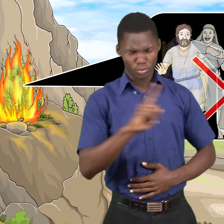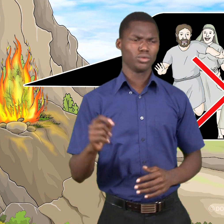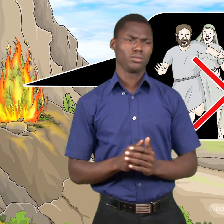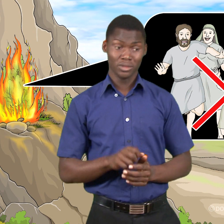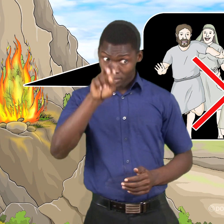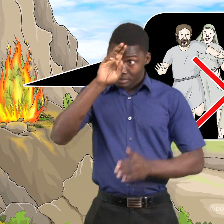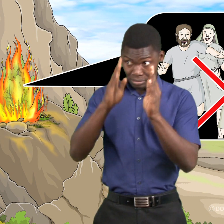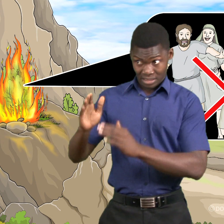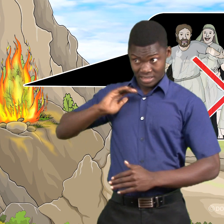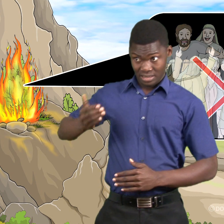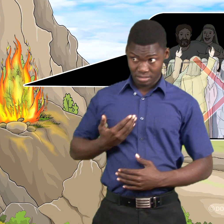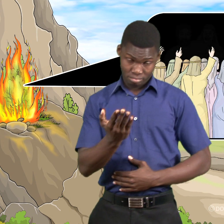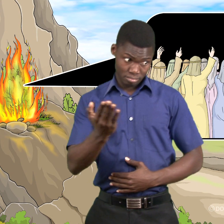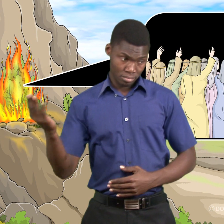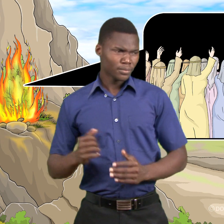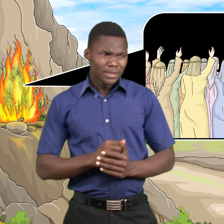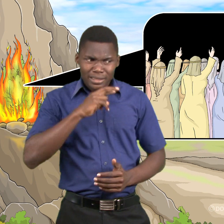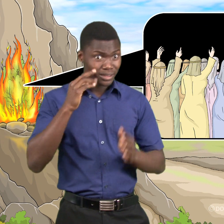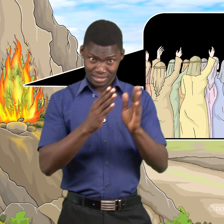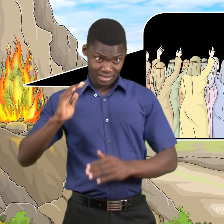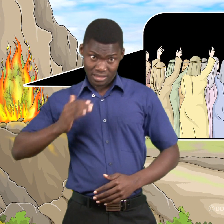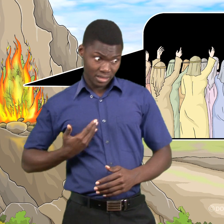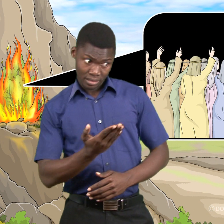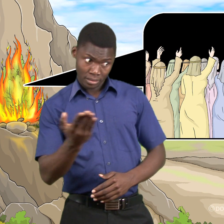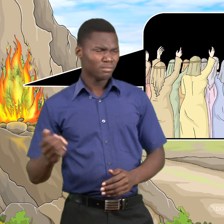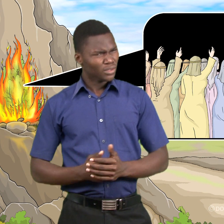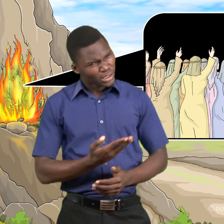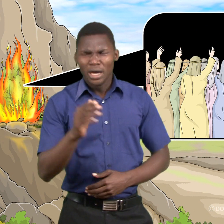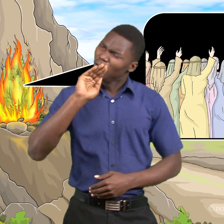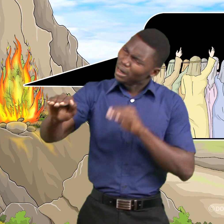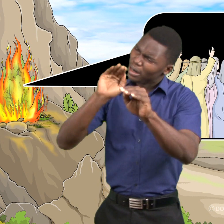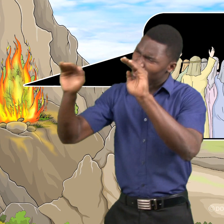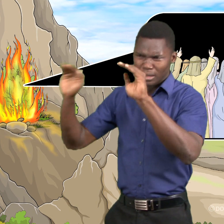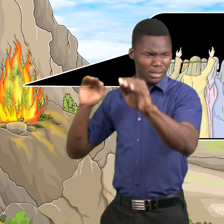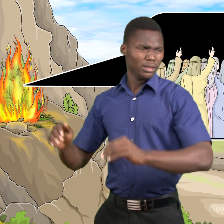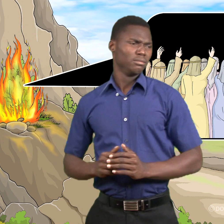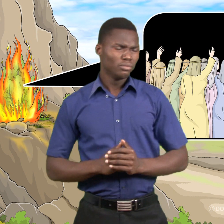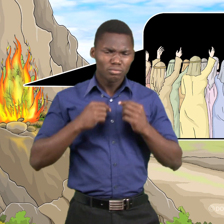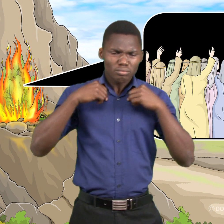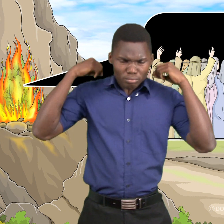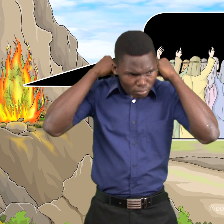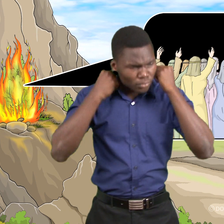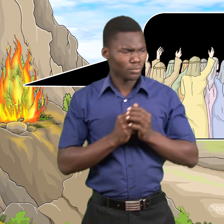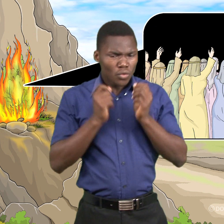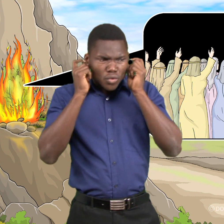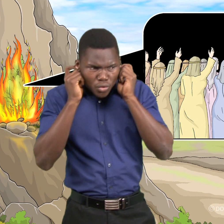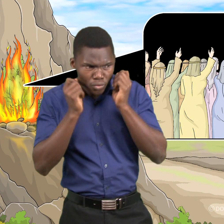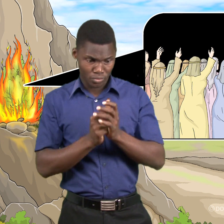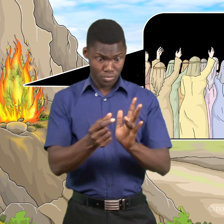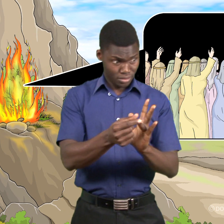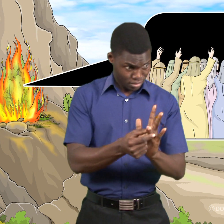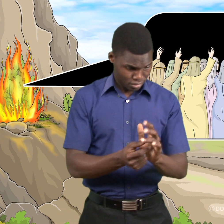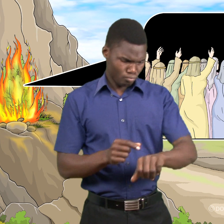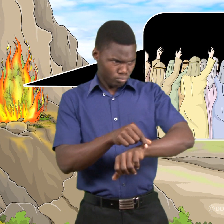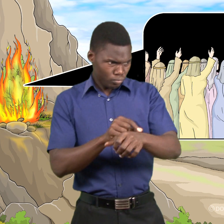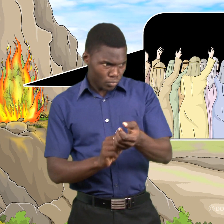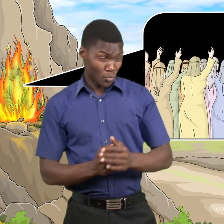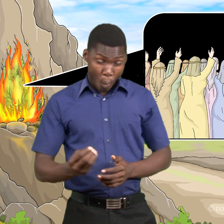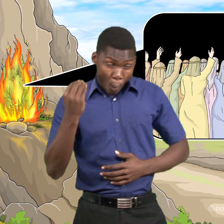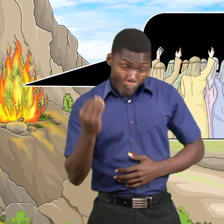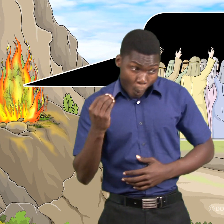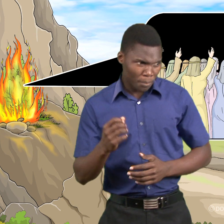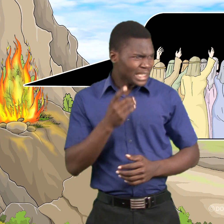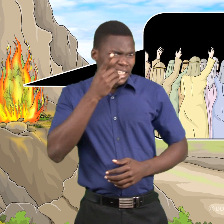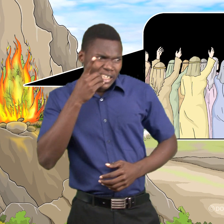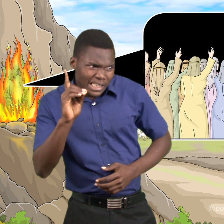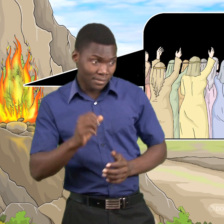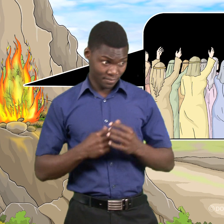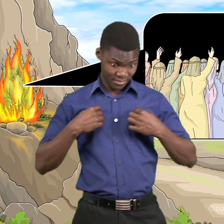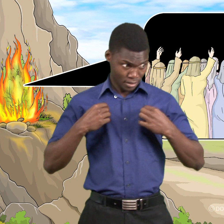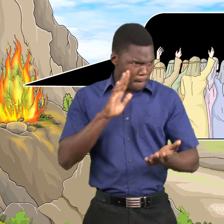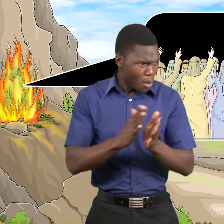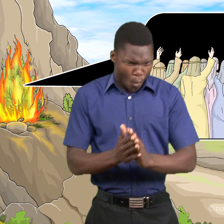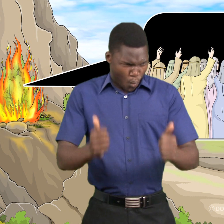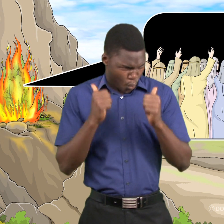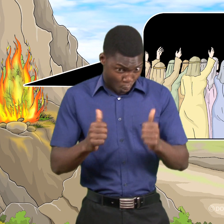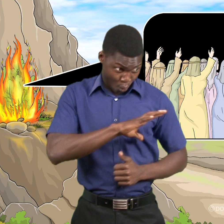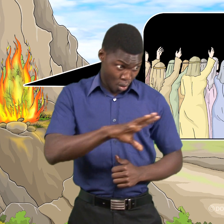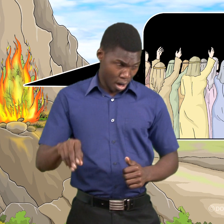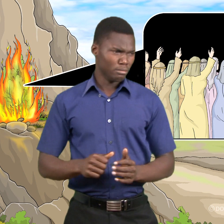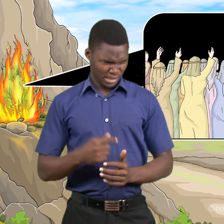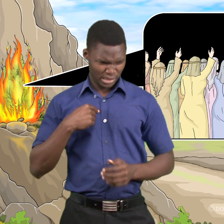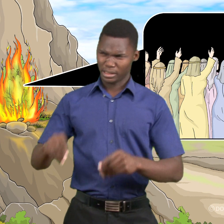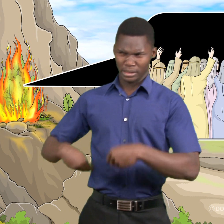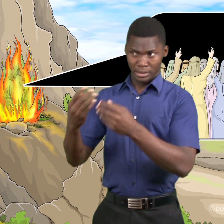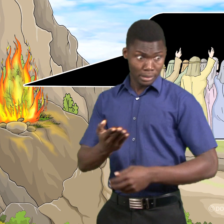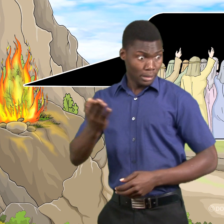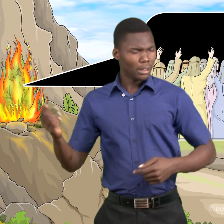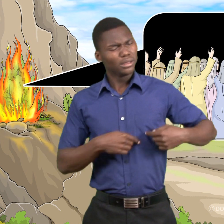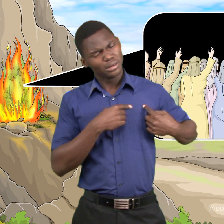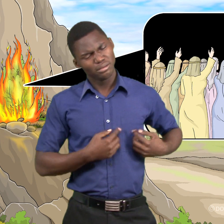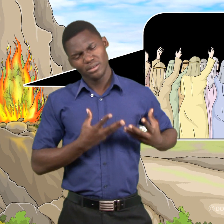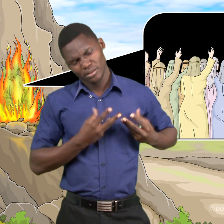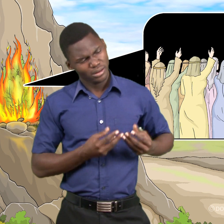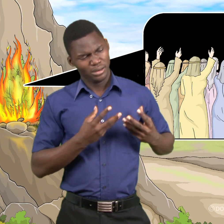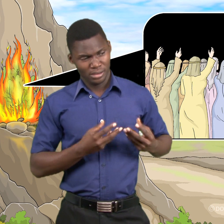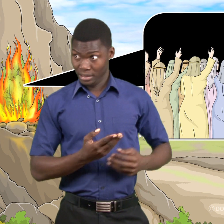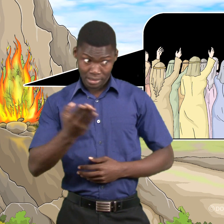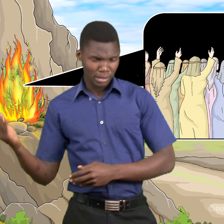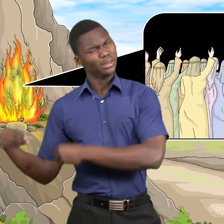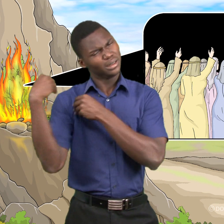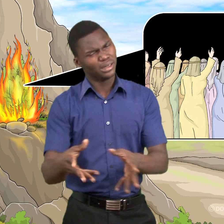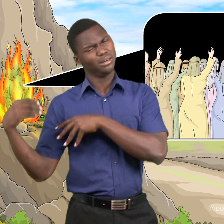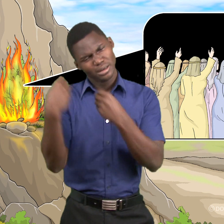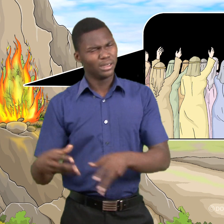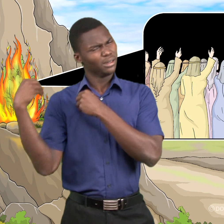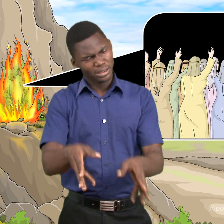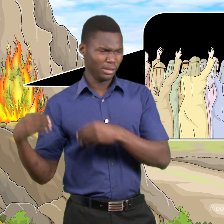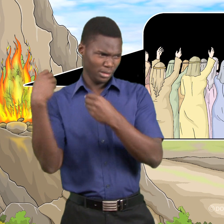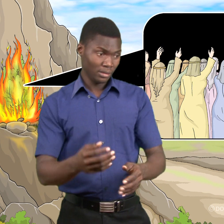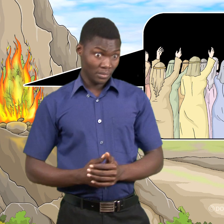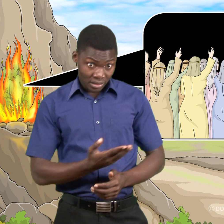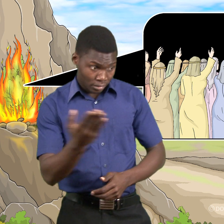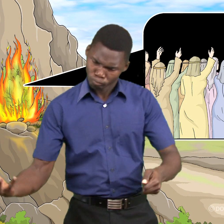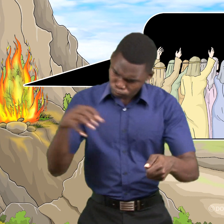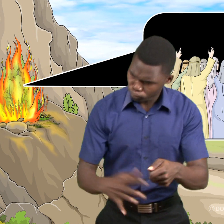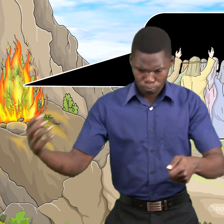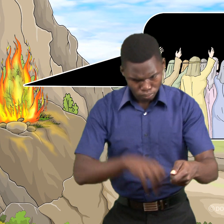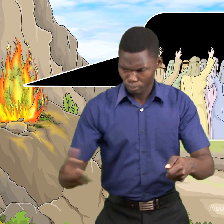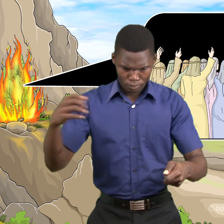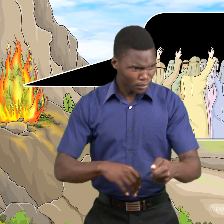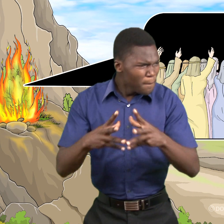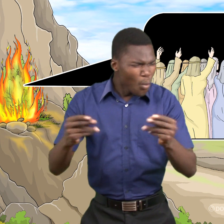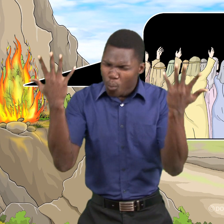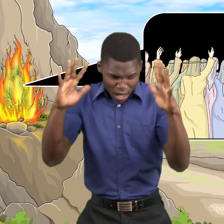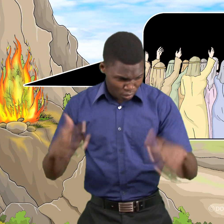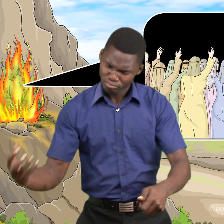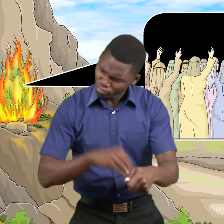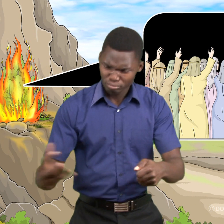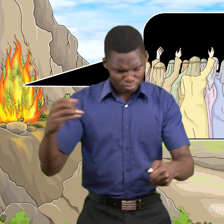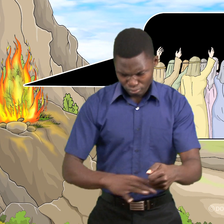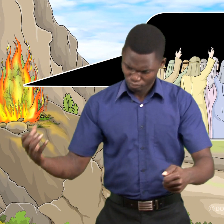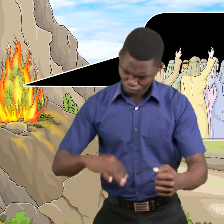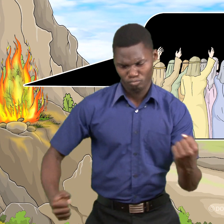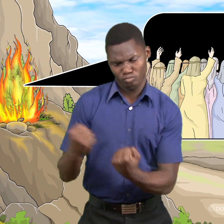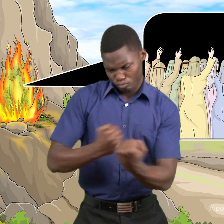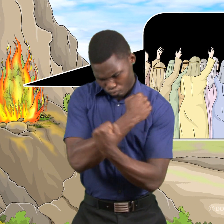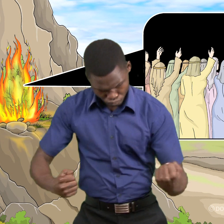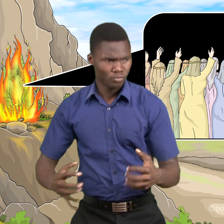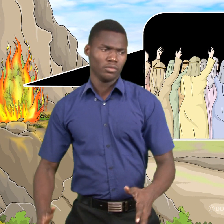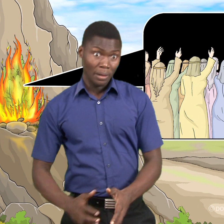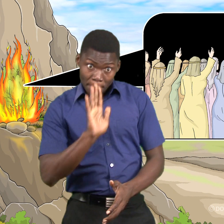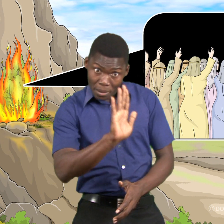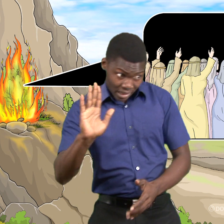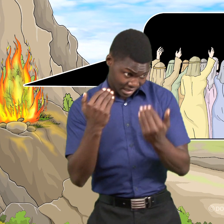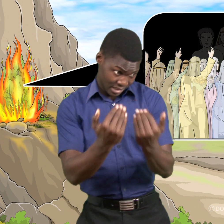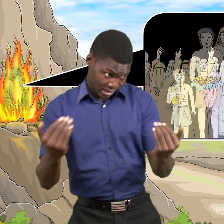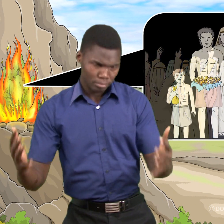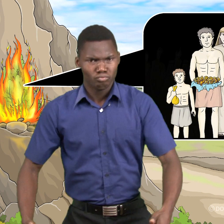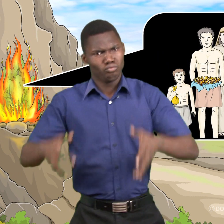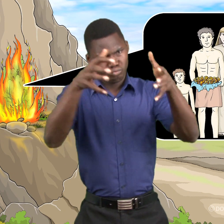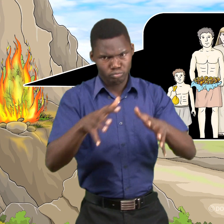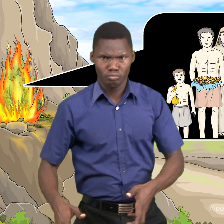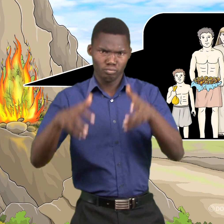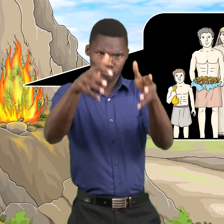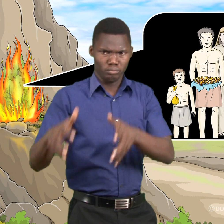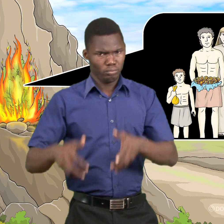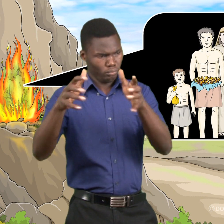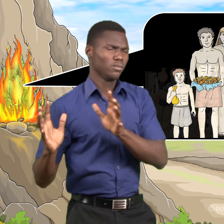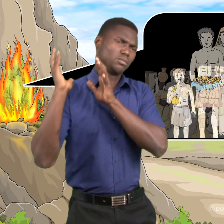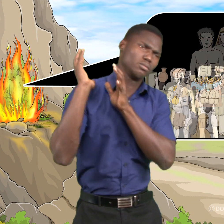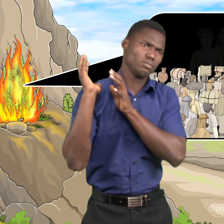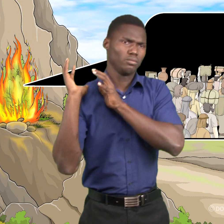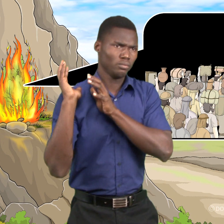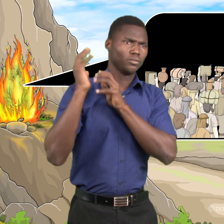Every woman shall ask her neighbor and any woman staying in her house for silver and gold jewelry and clothing, and you will put them on your sons and daughters.